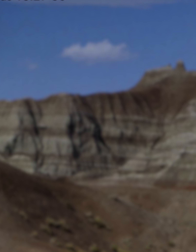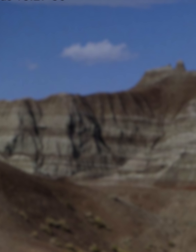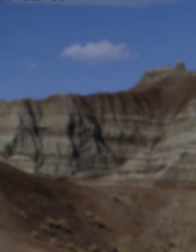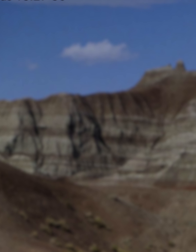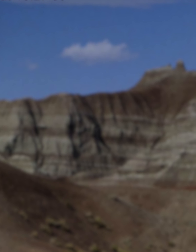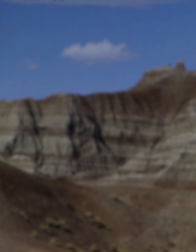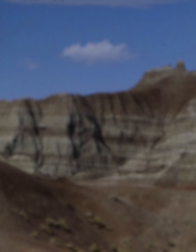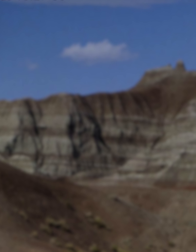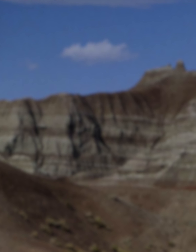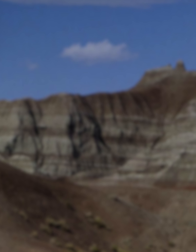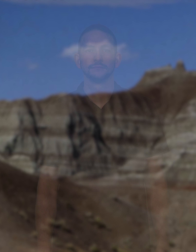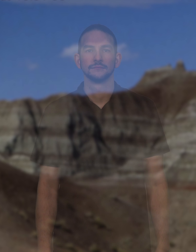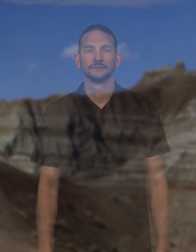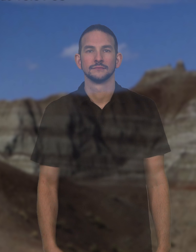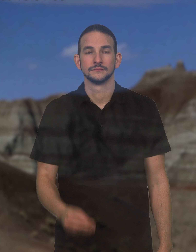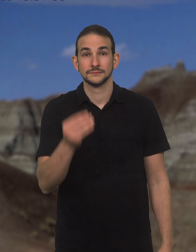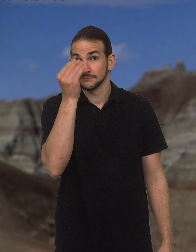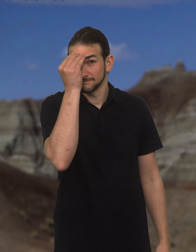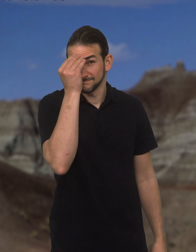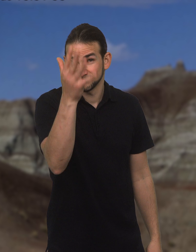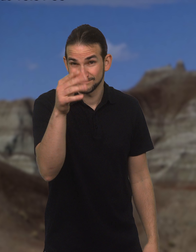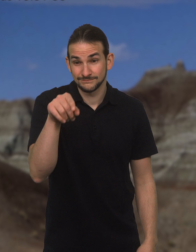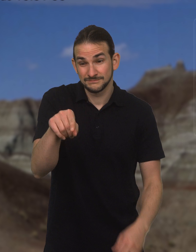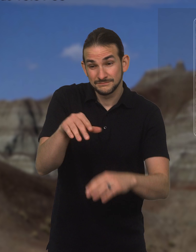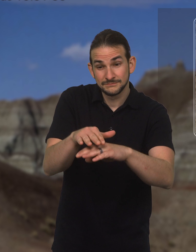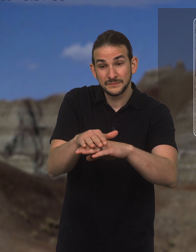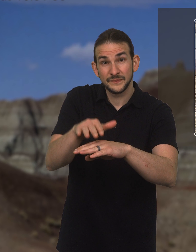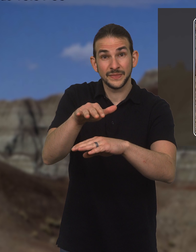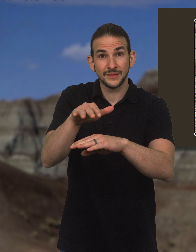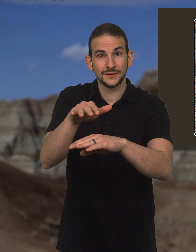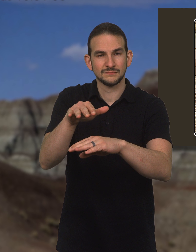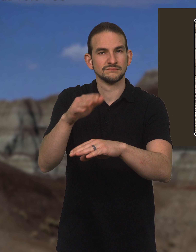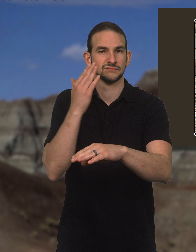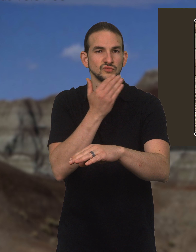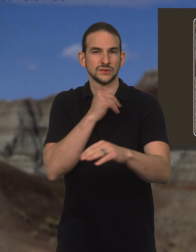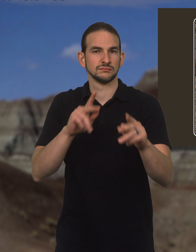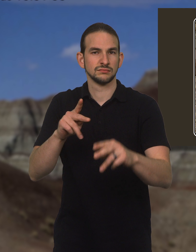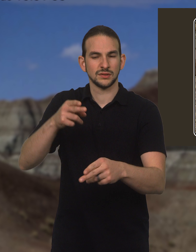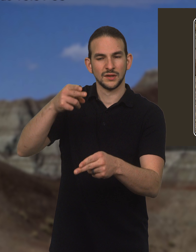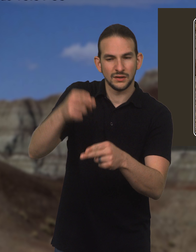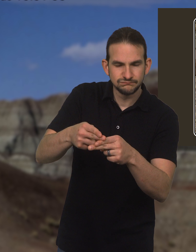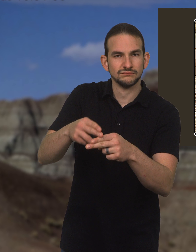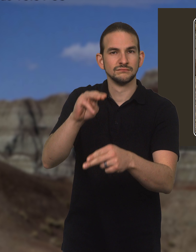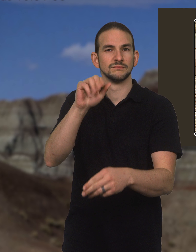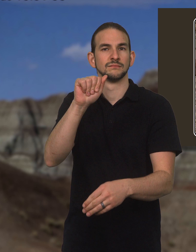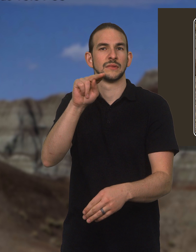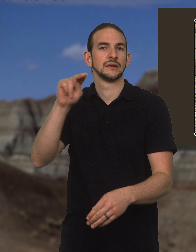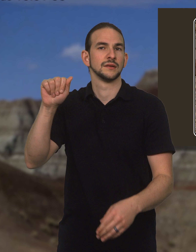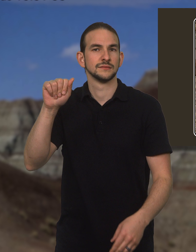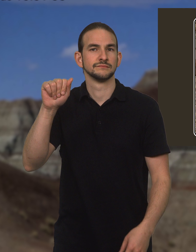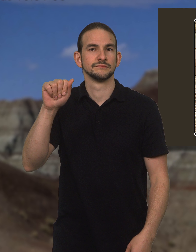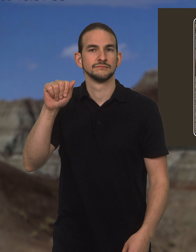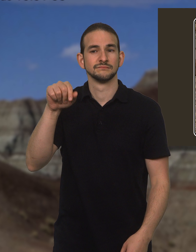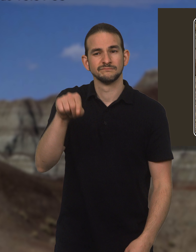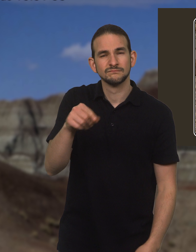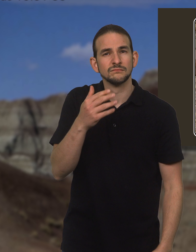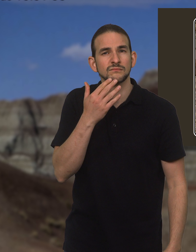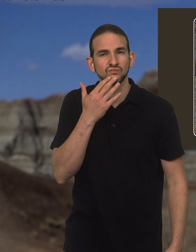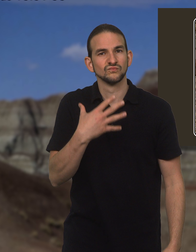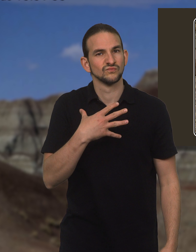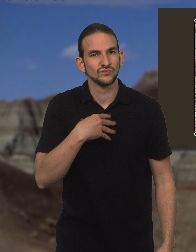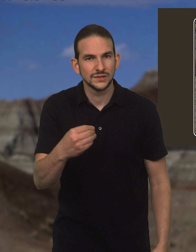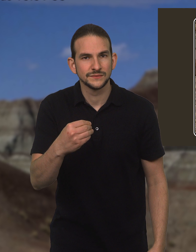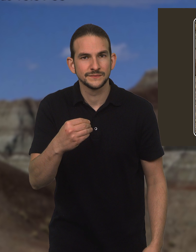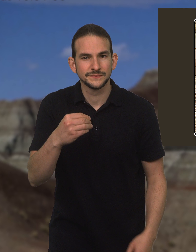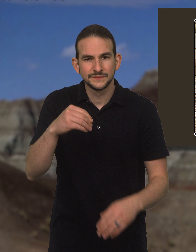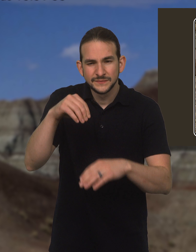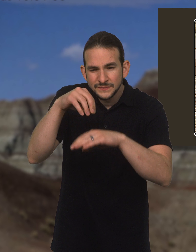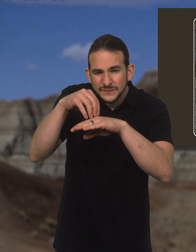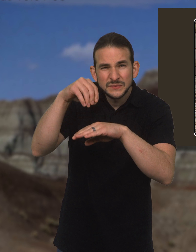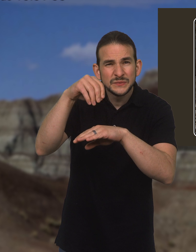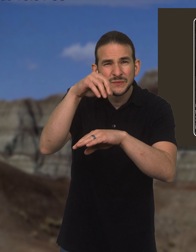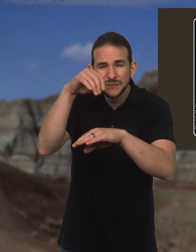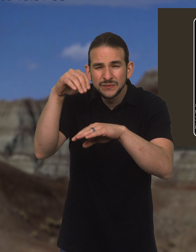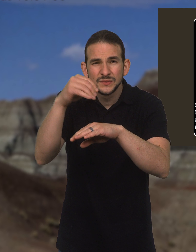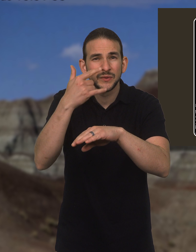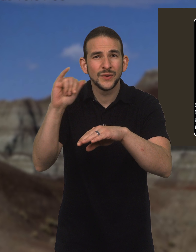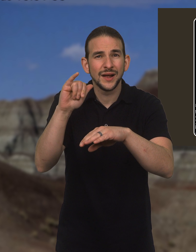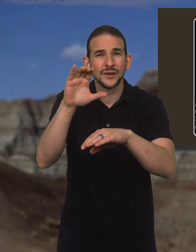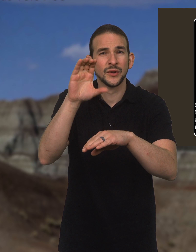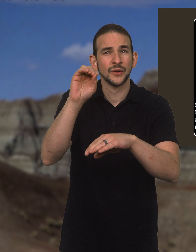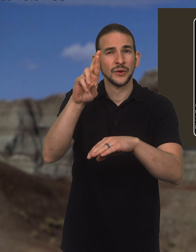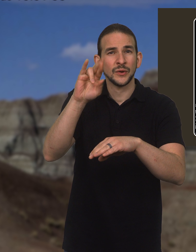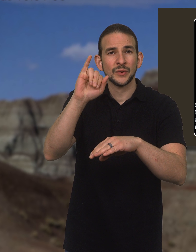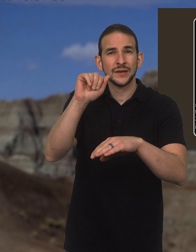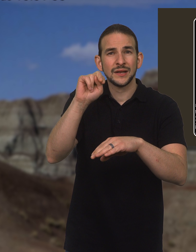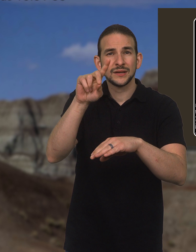Now the house of Israel called the bread manna.